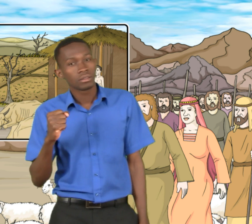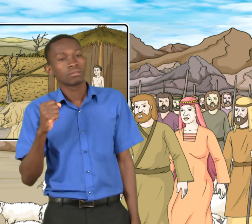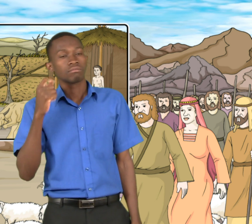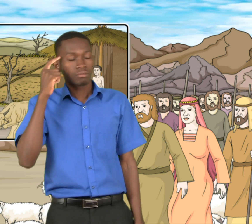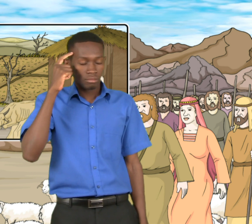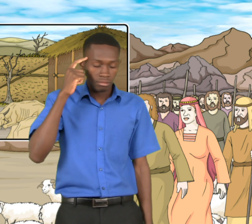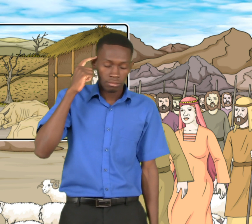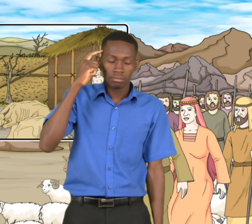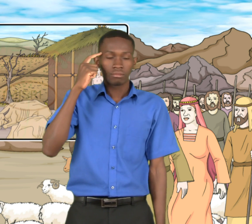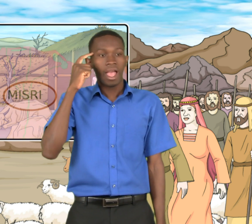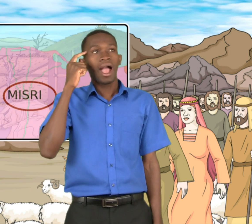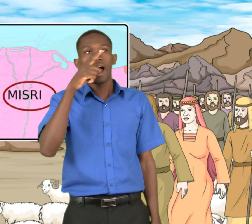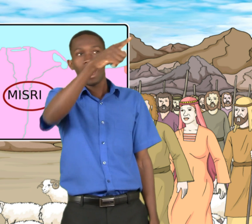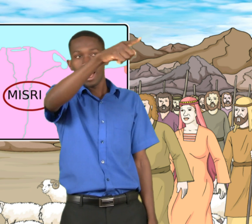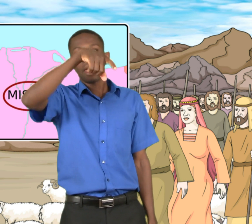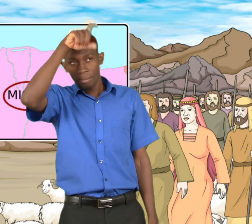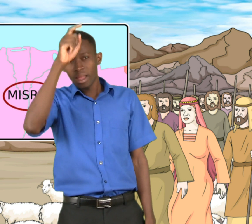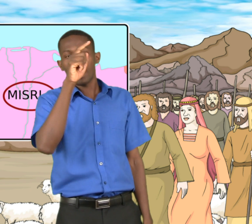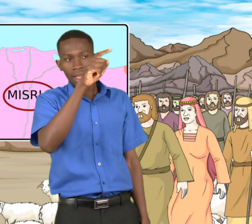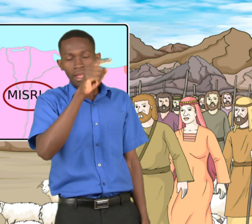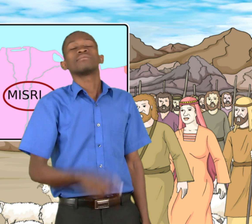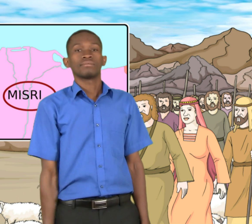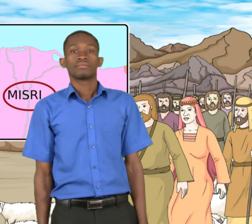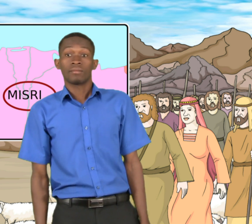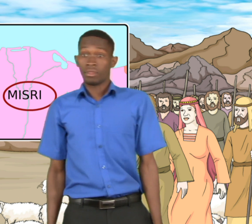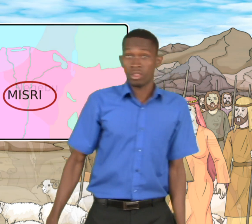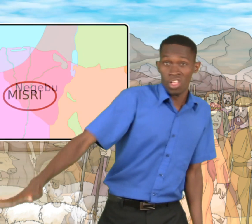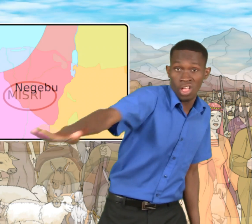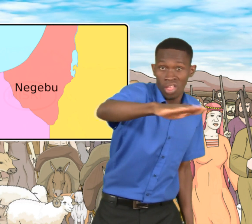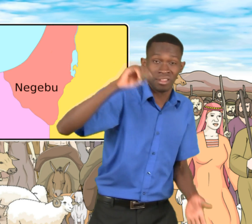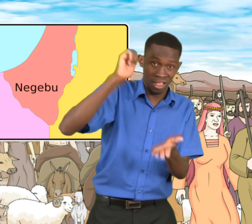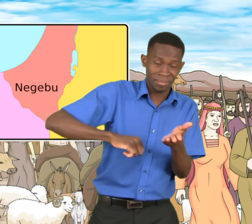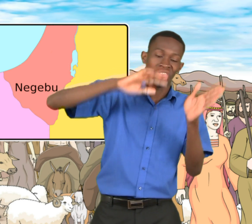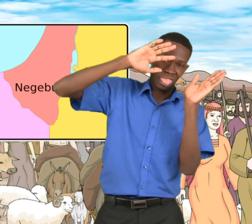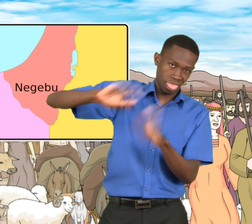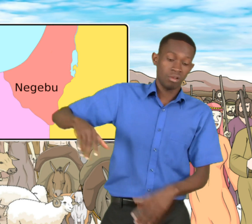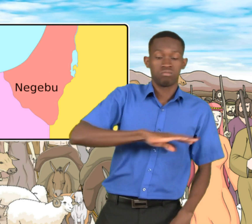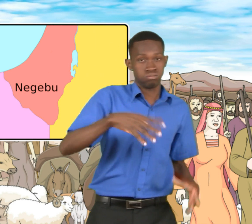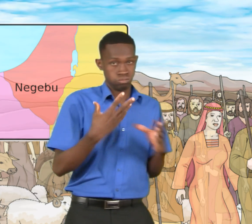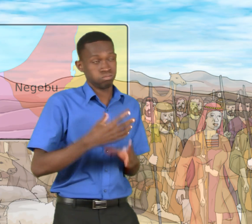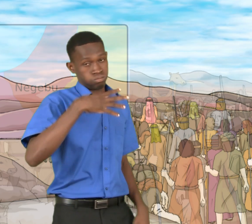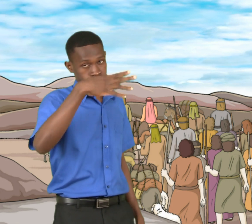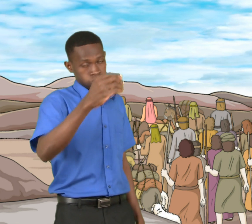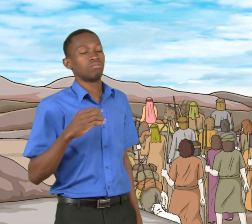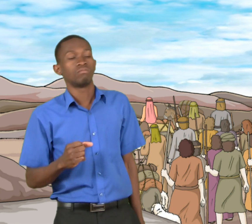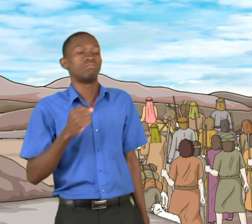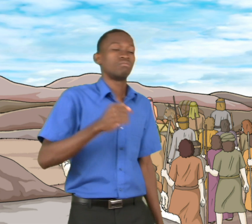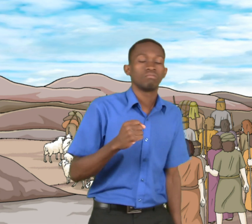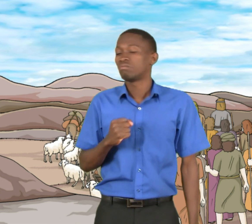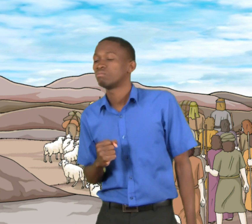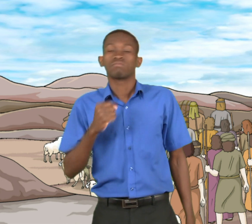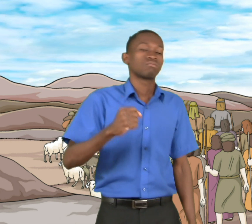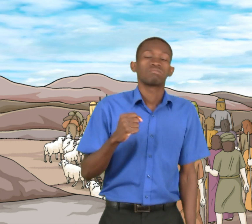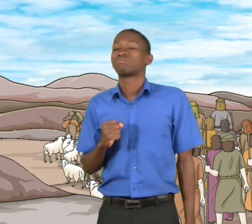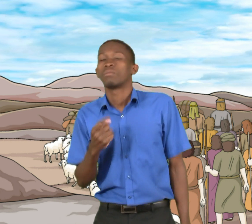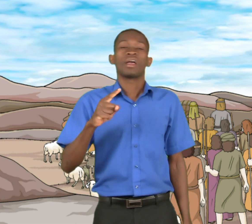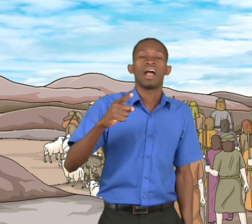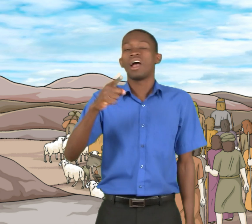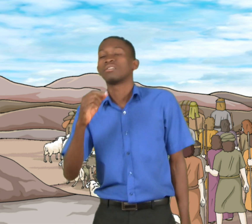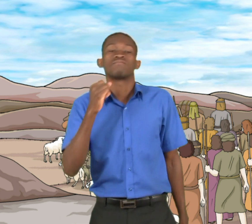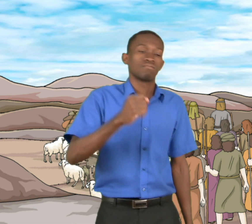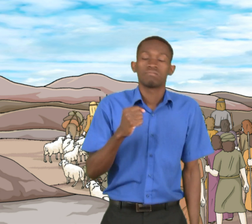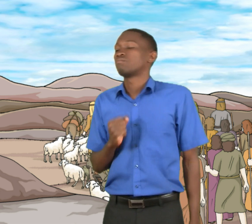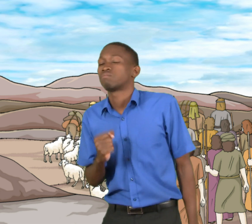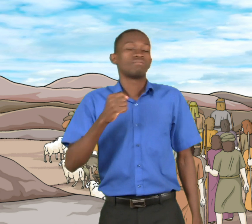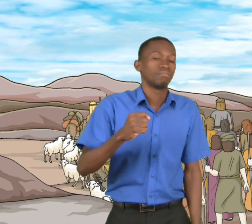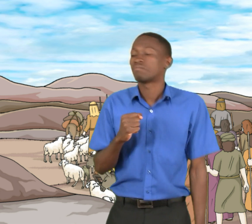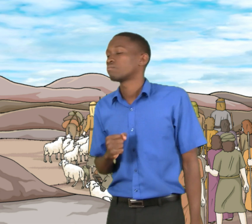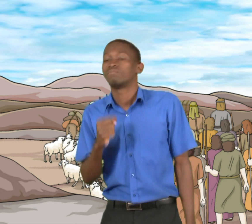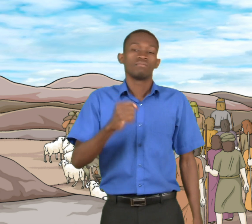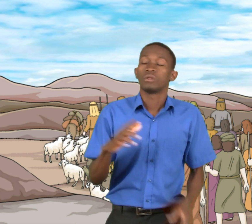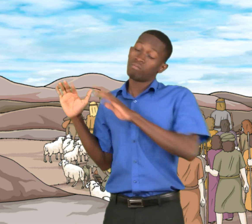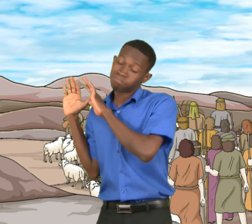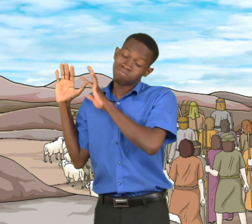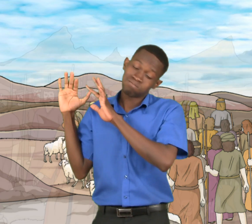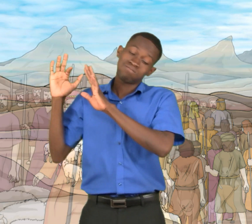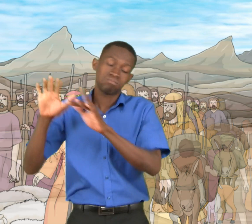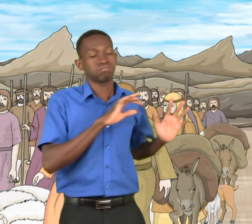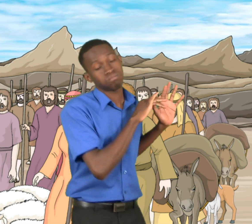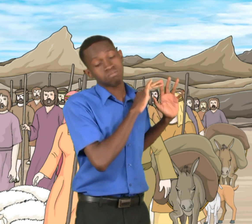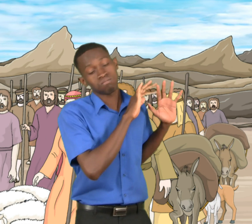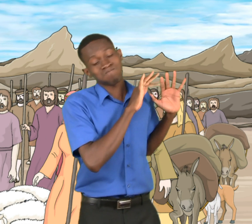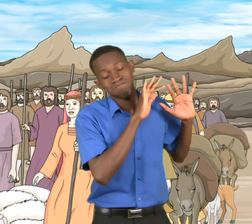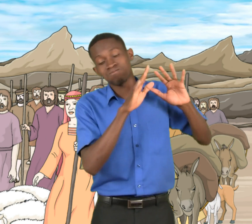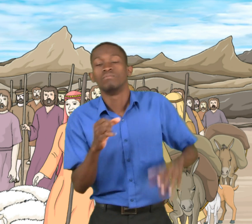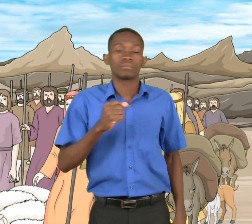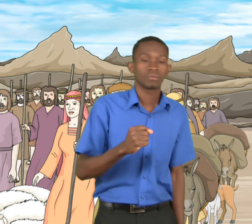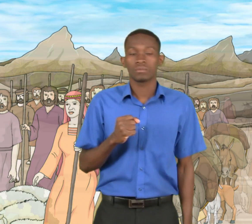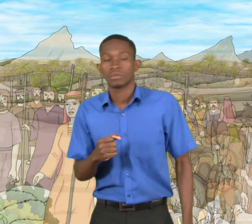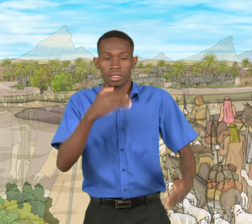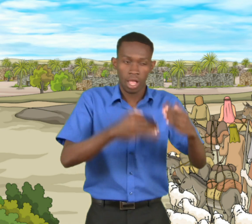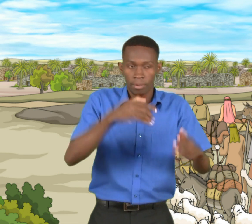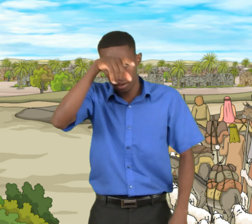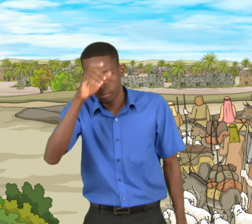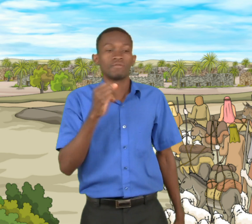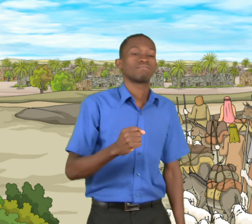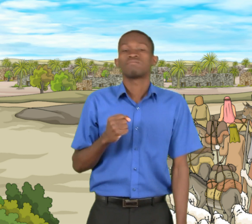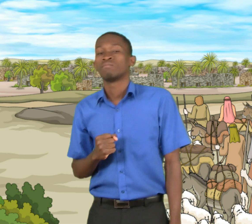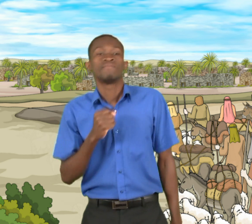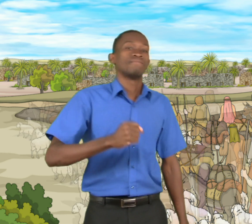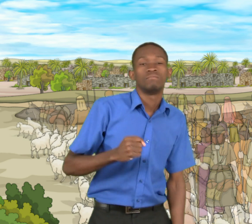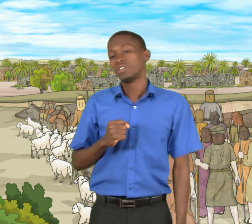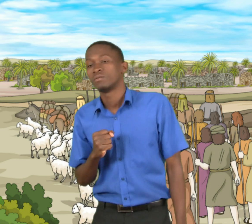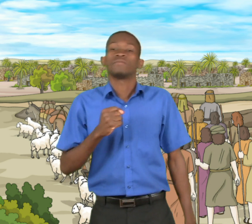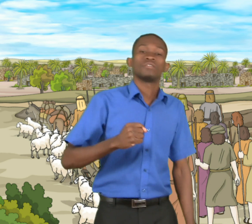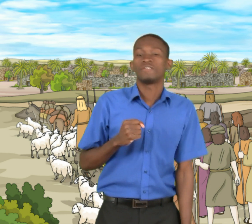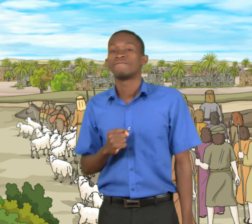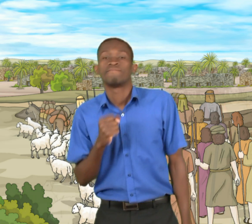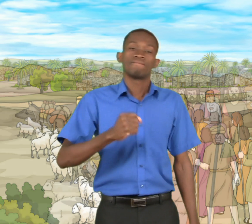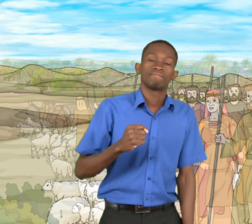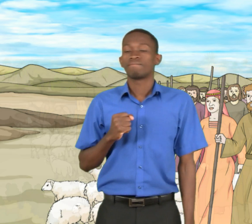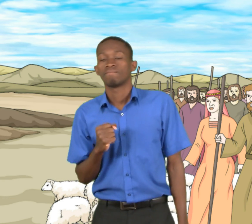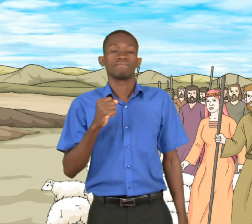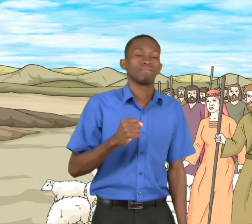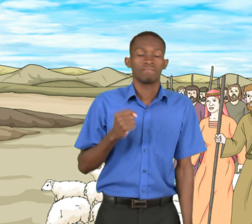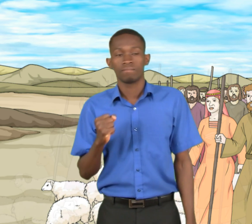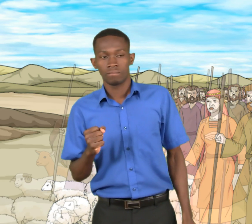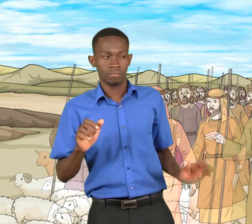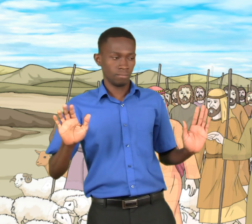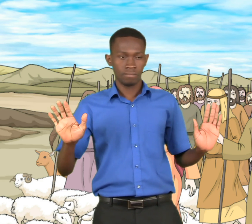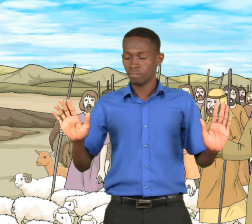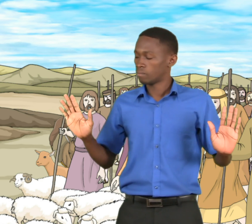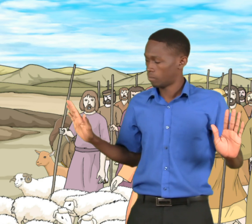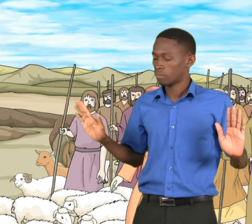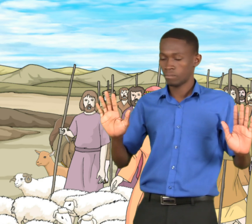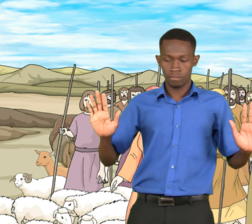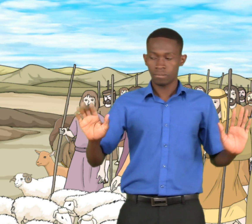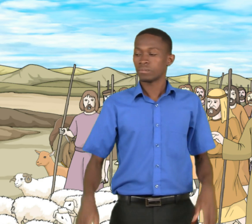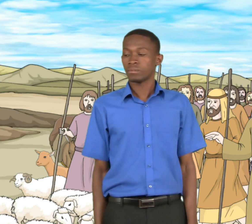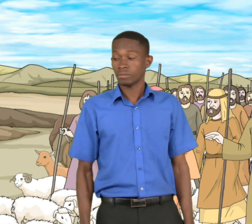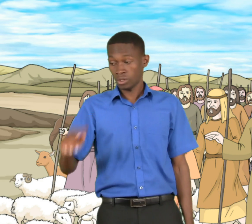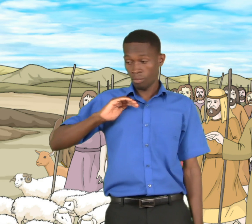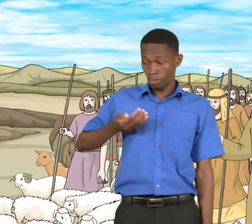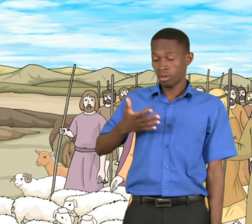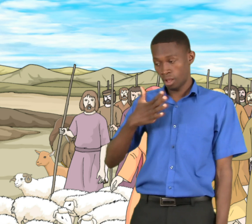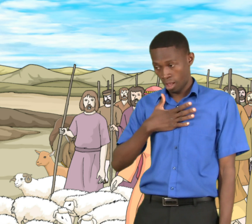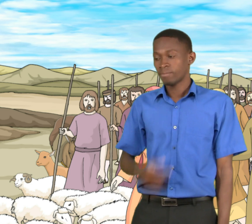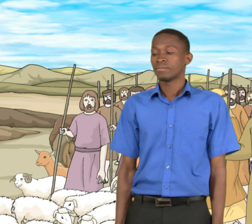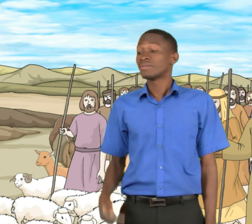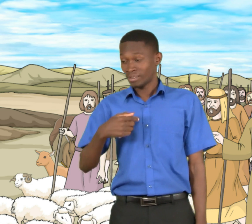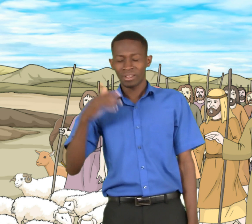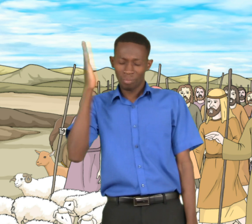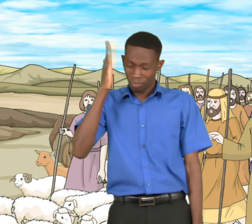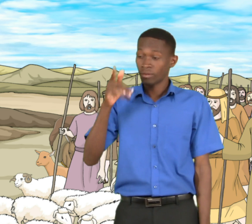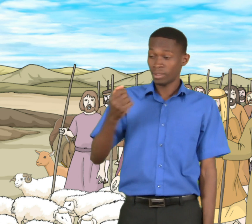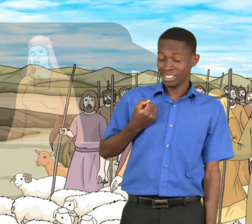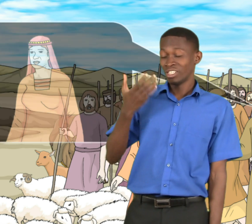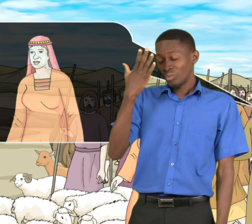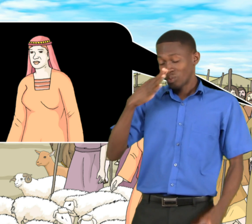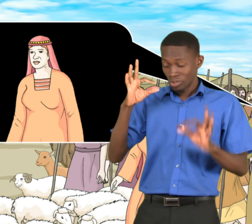So Abram went down to Egypt to live there for a while because the famine was severe.